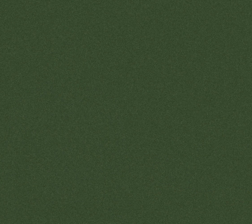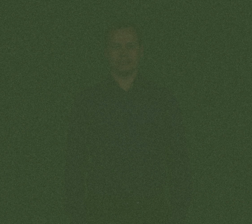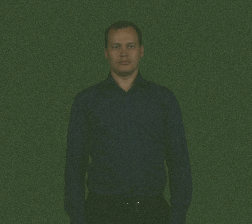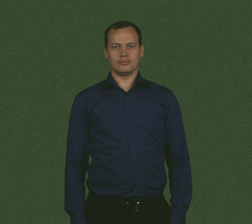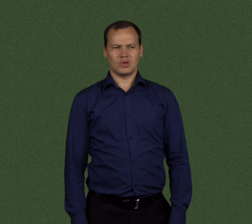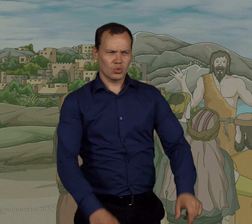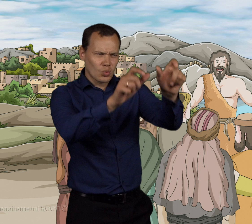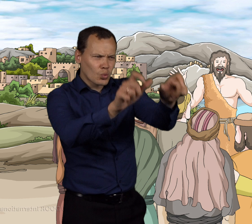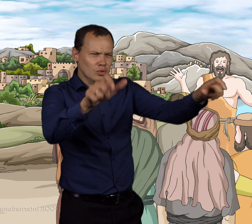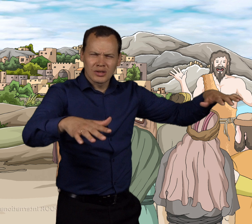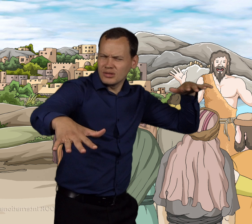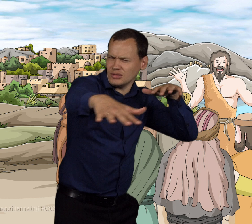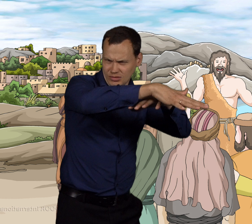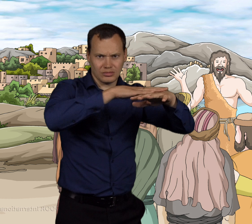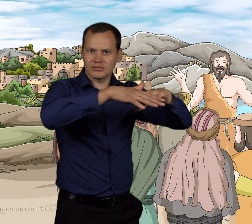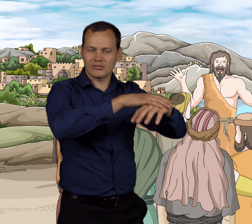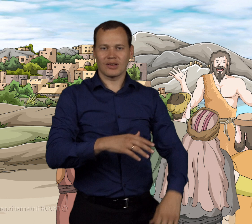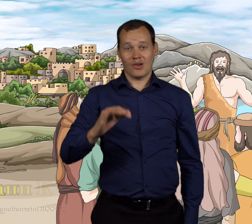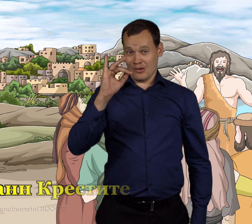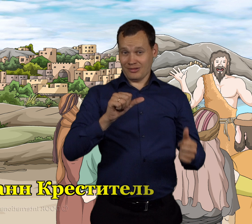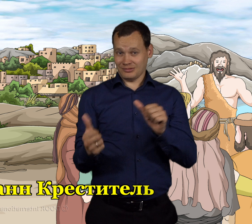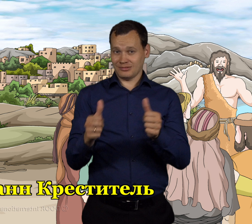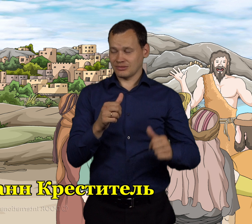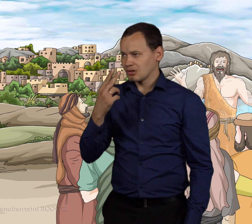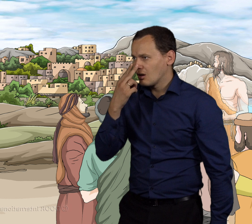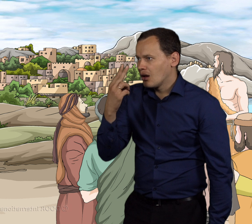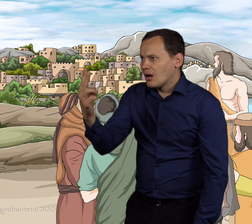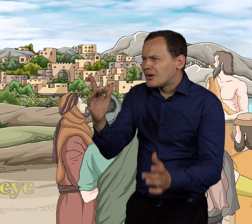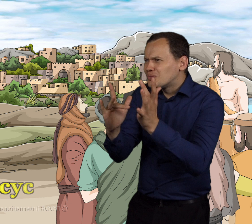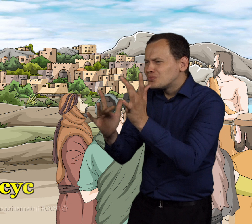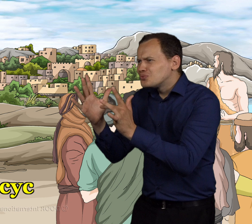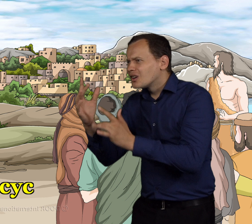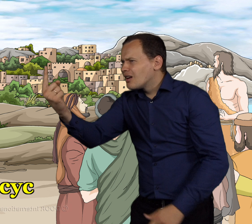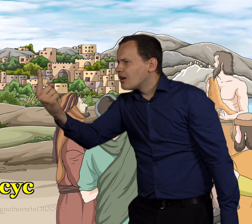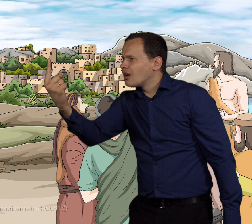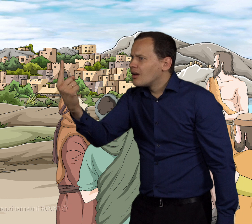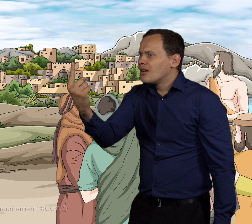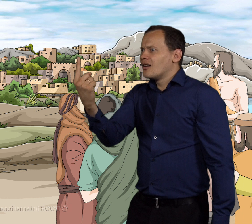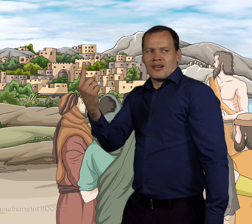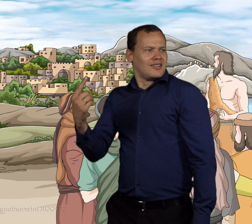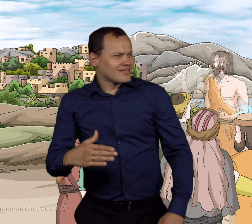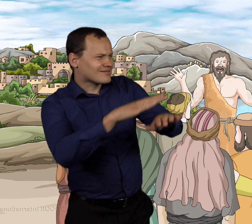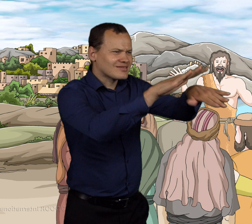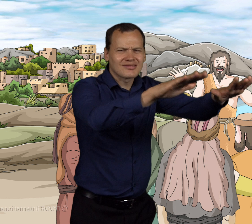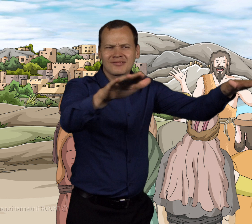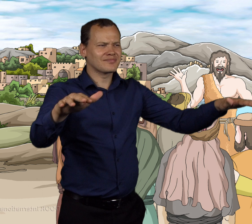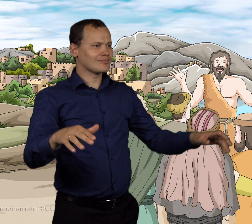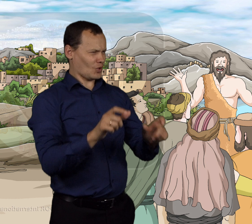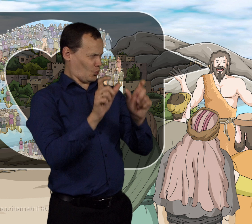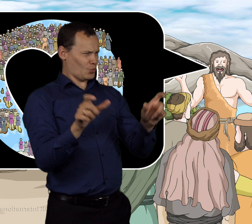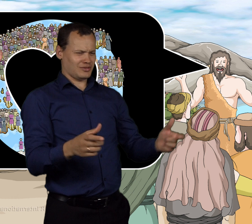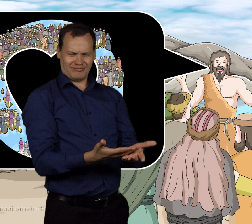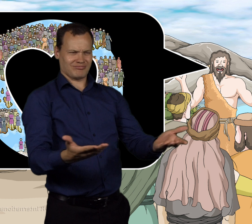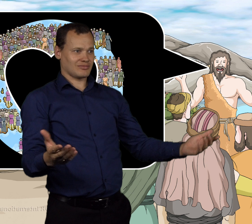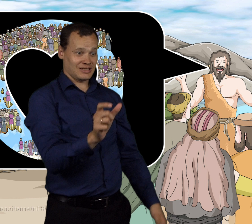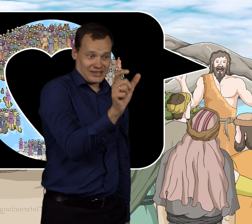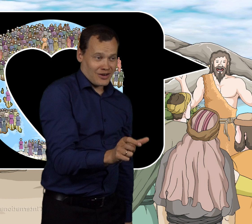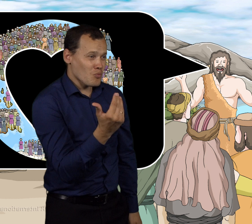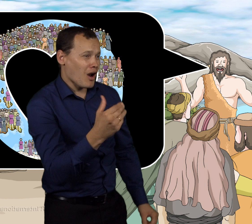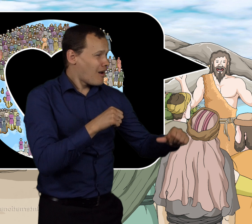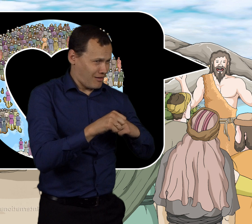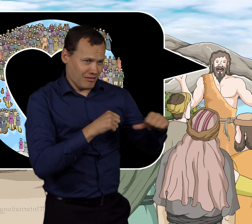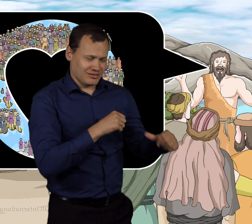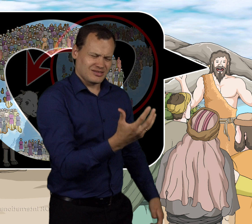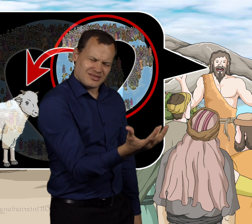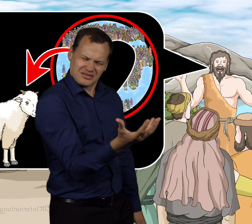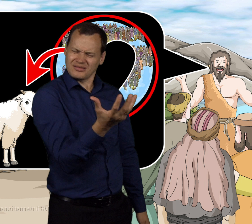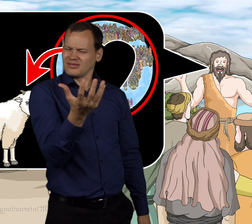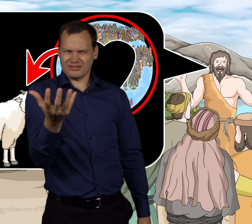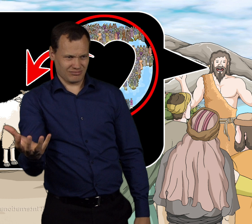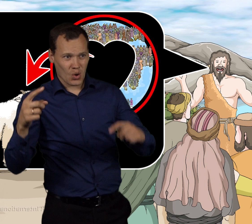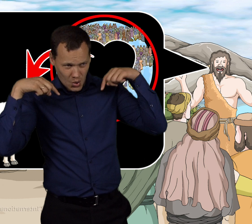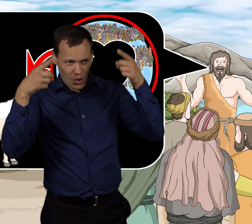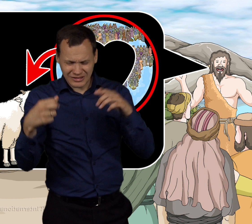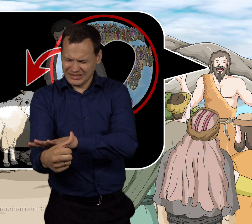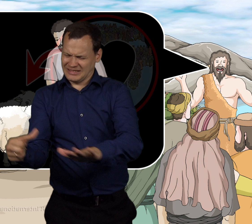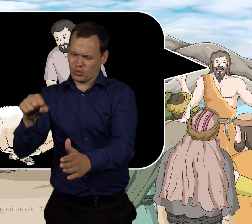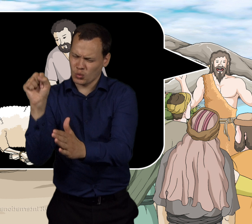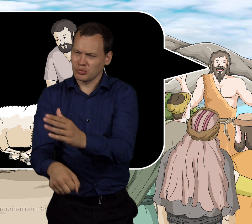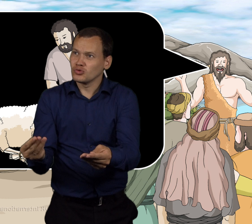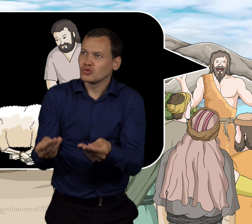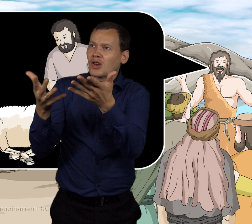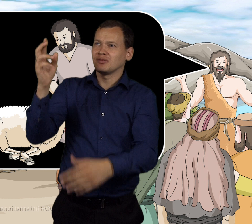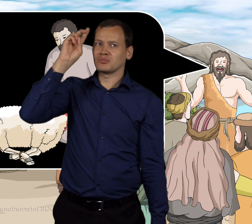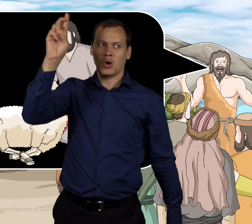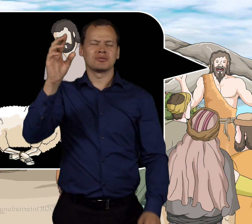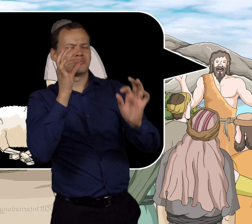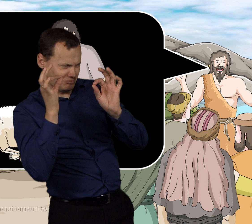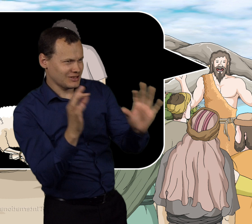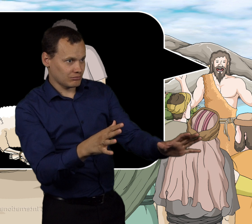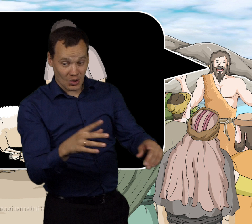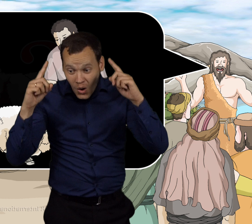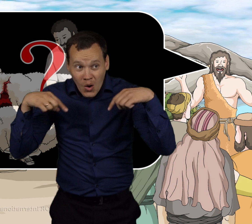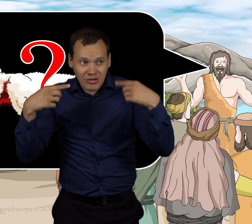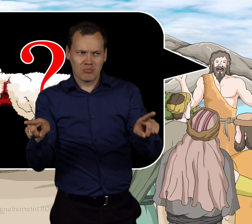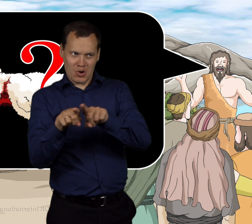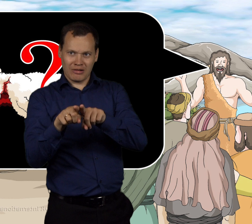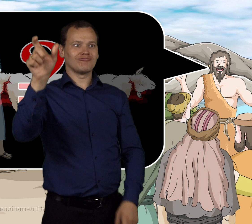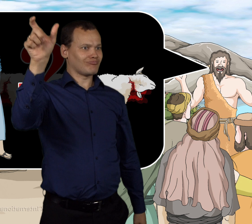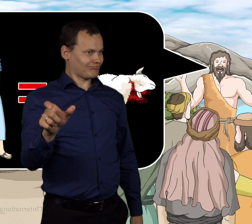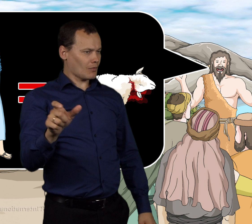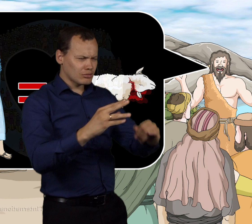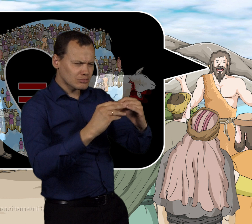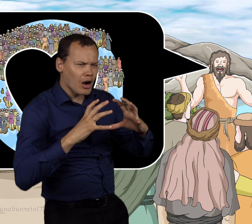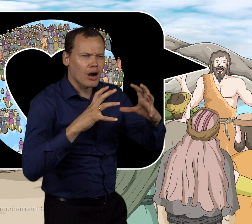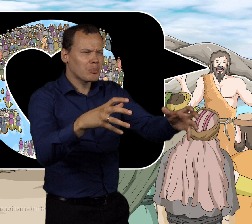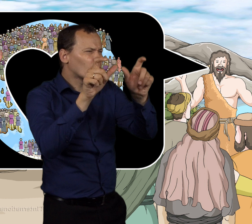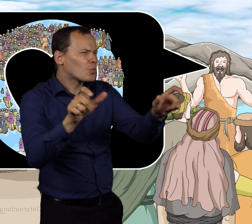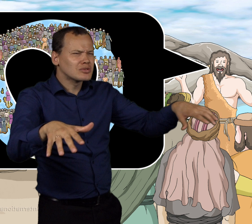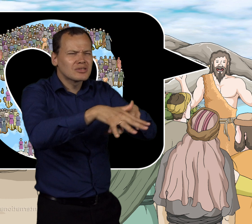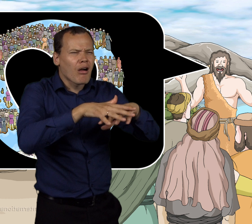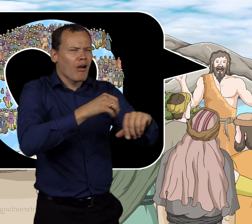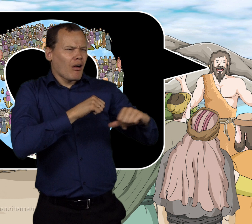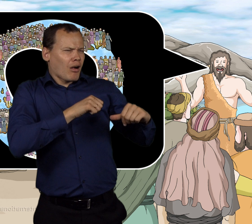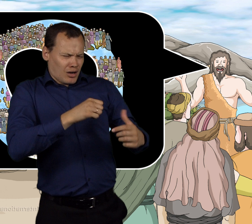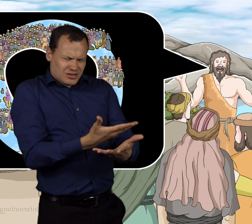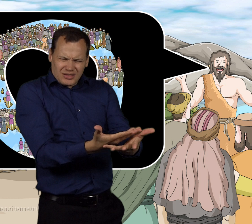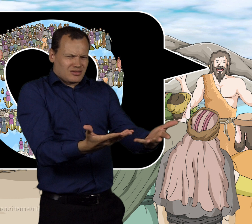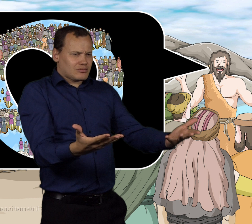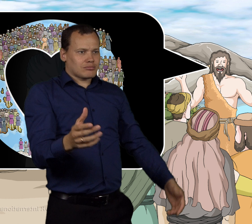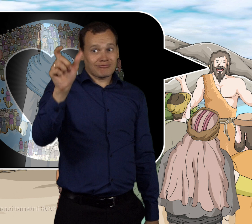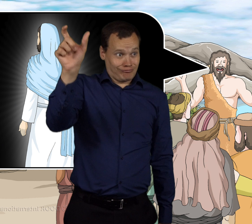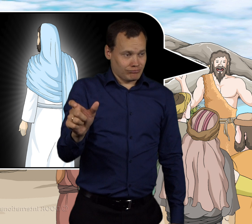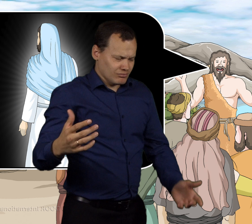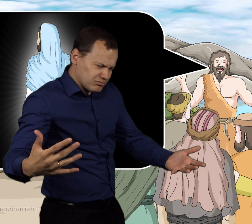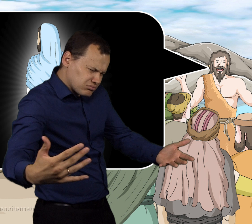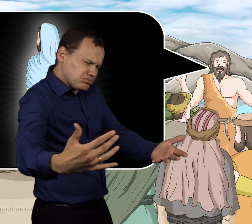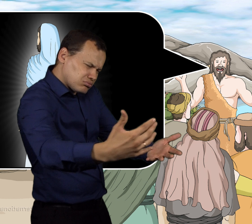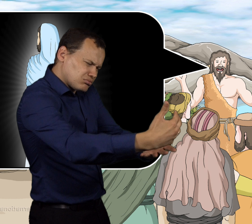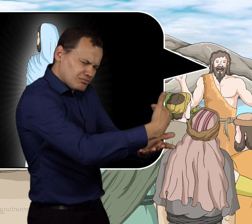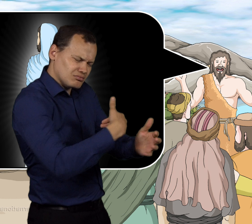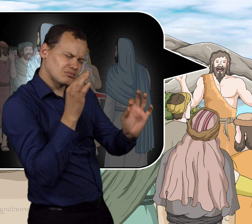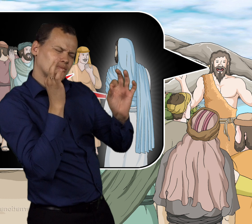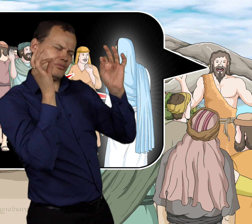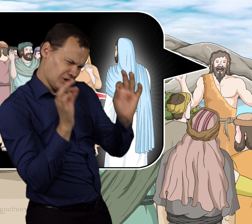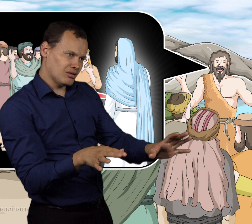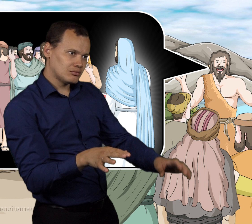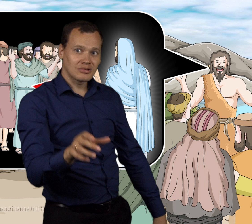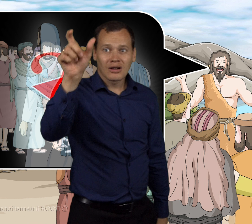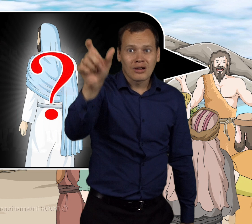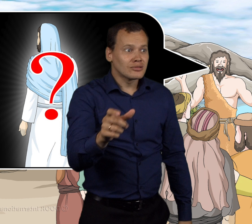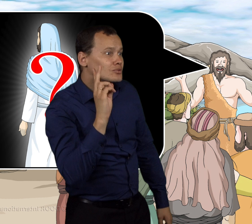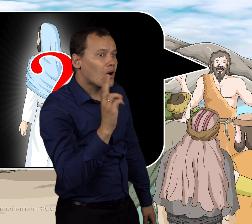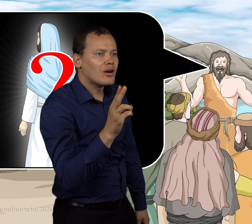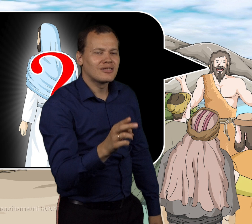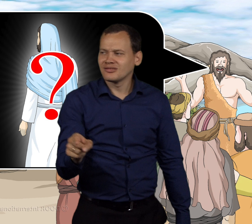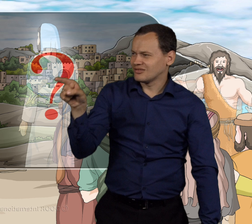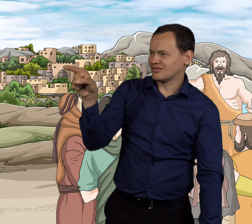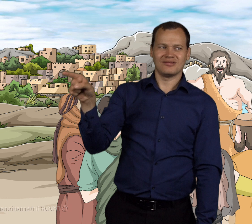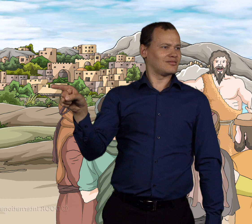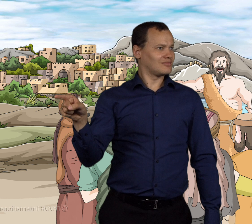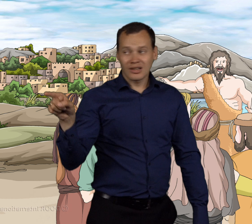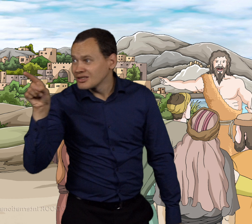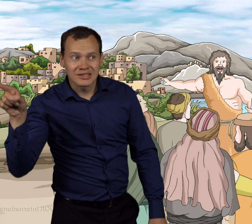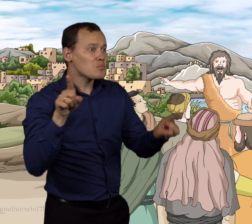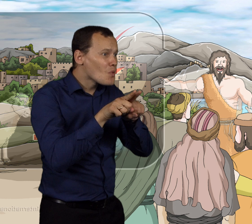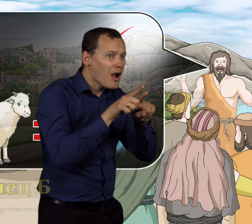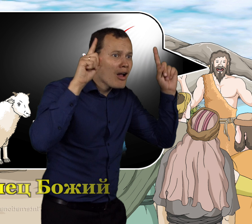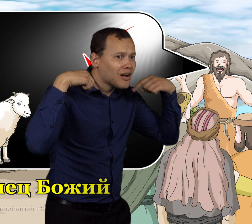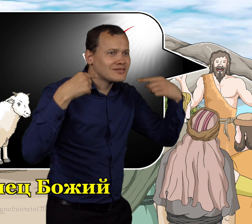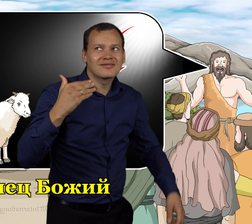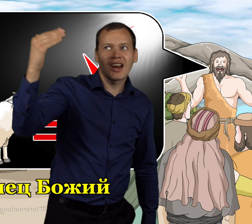The next day John saw Jesus coming toward him and said, “Look, the Lamb of God, who takes away the sin of the world!